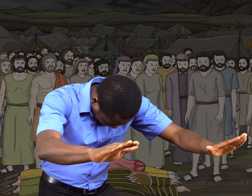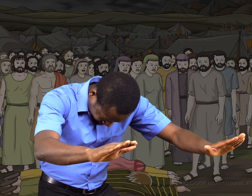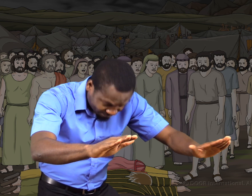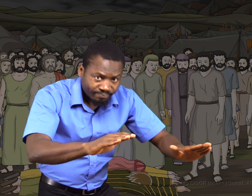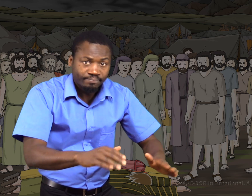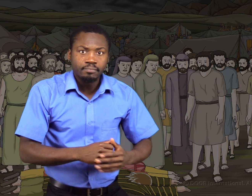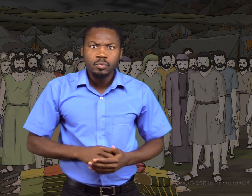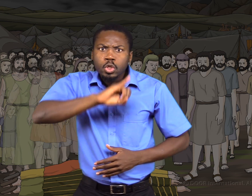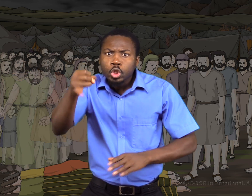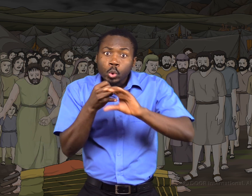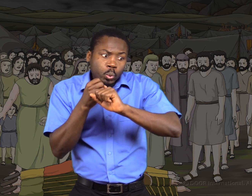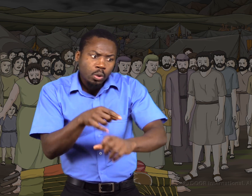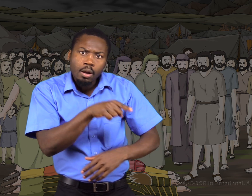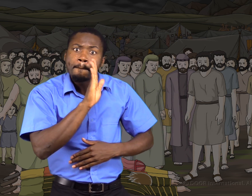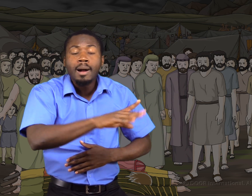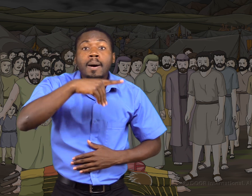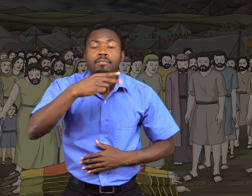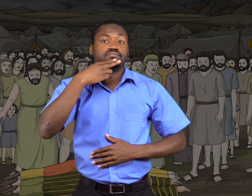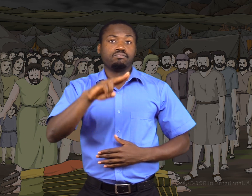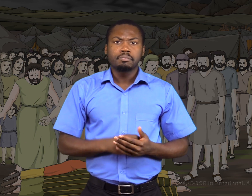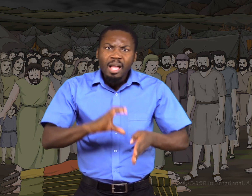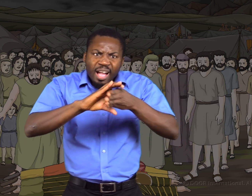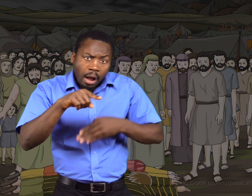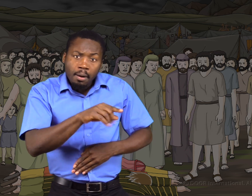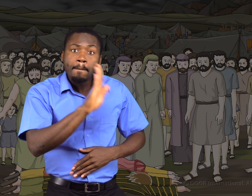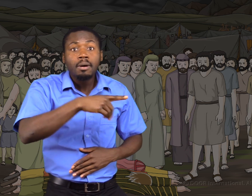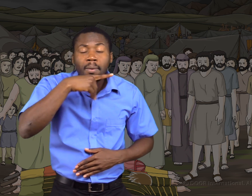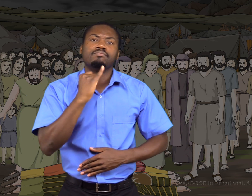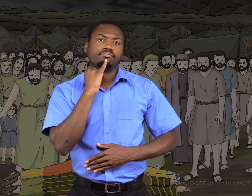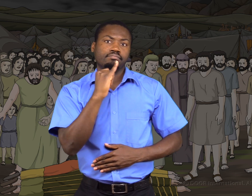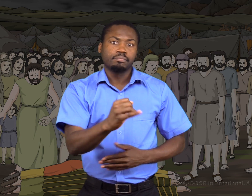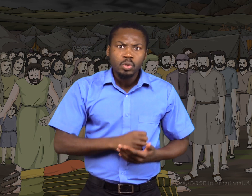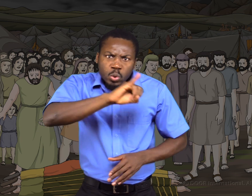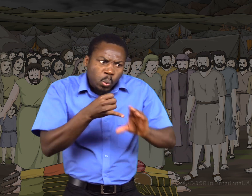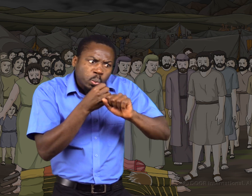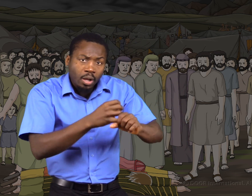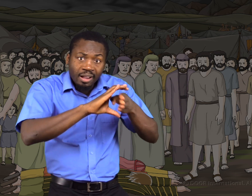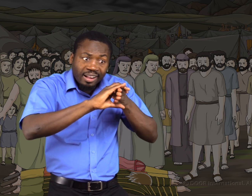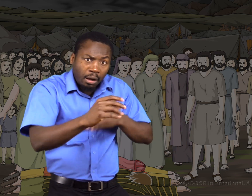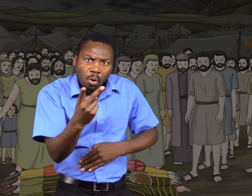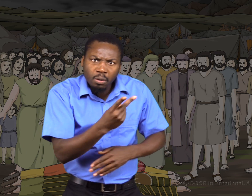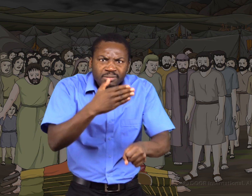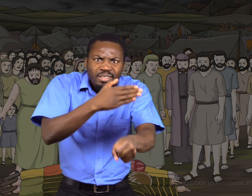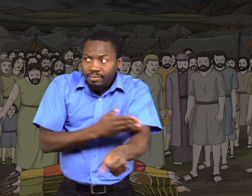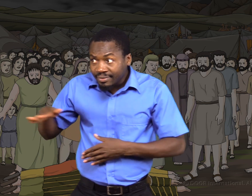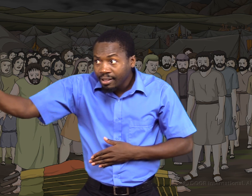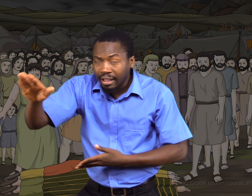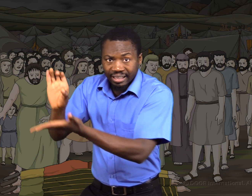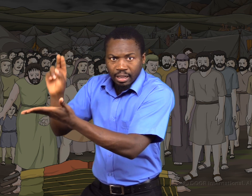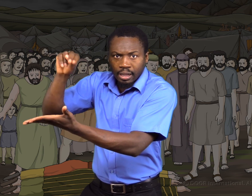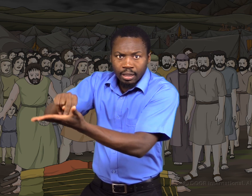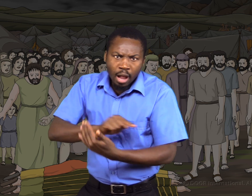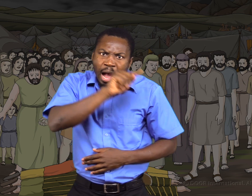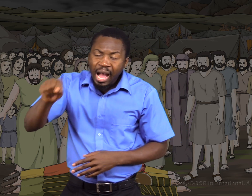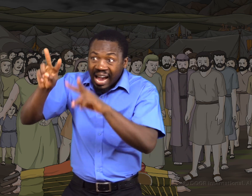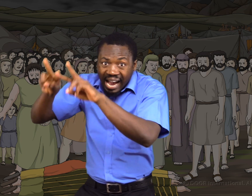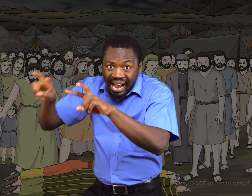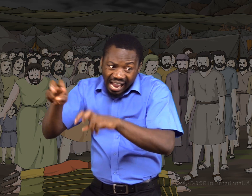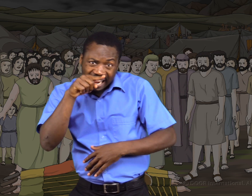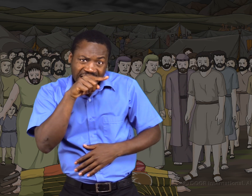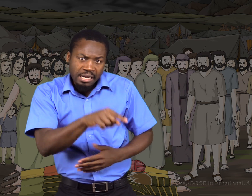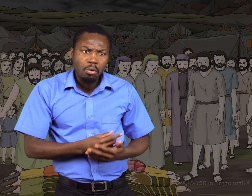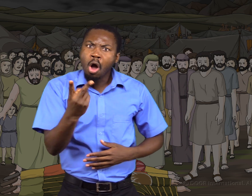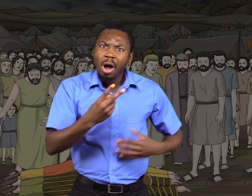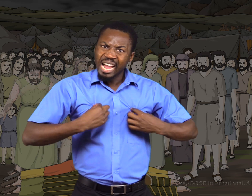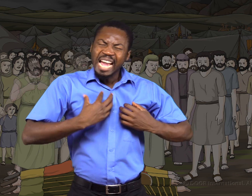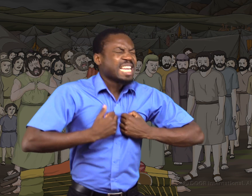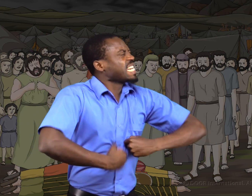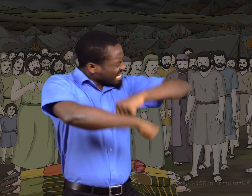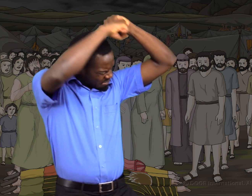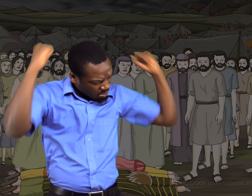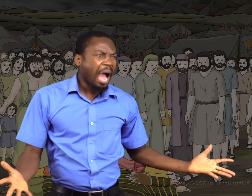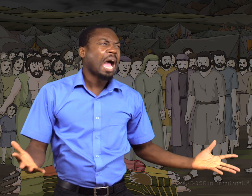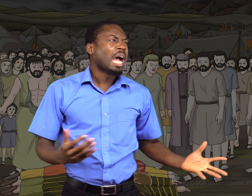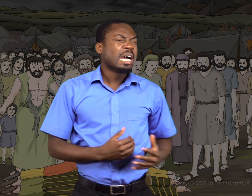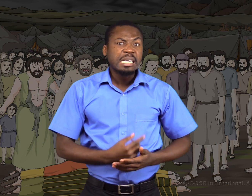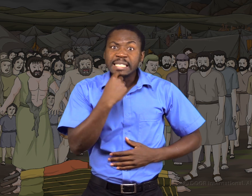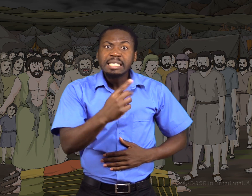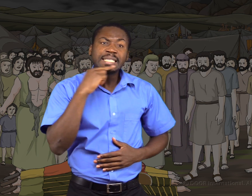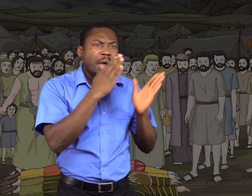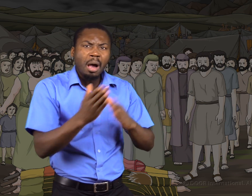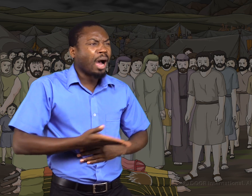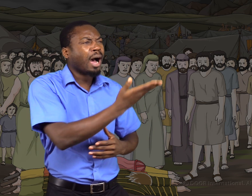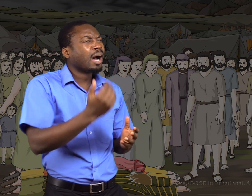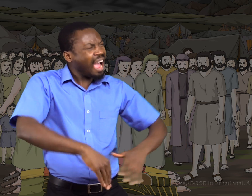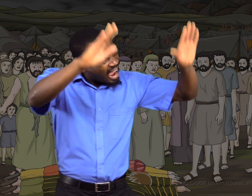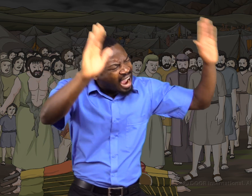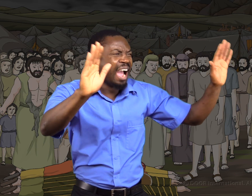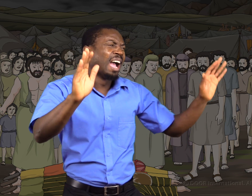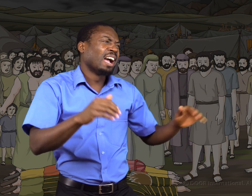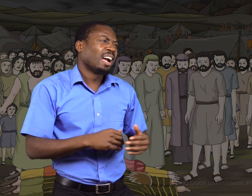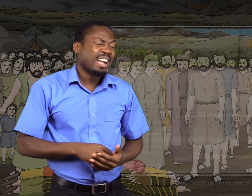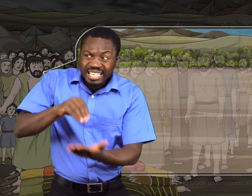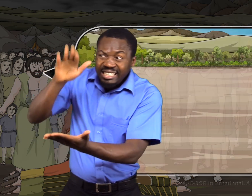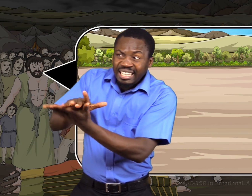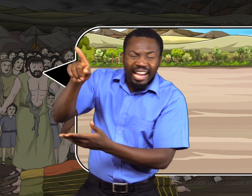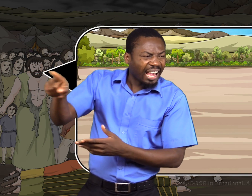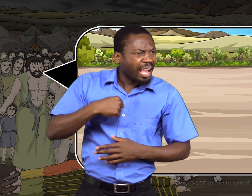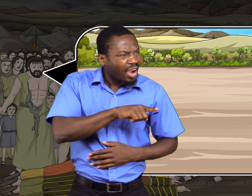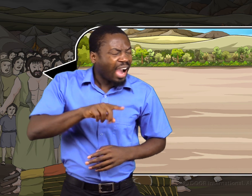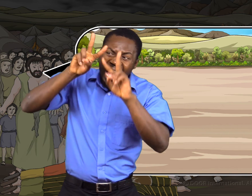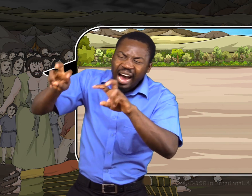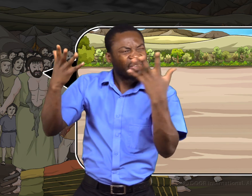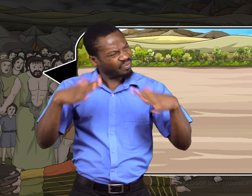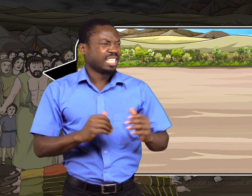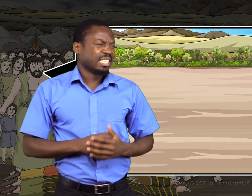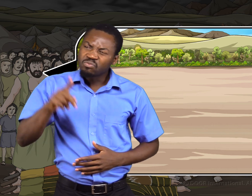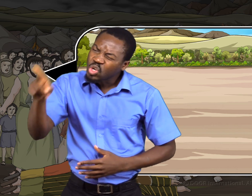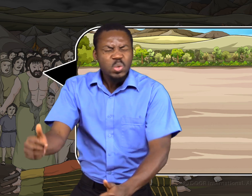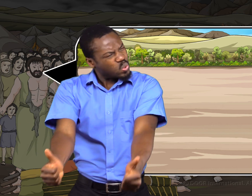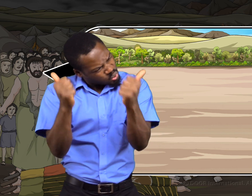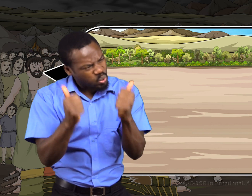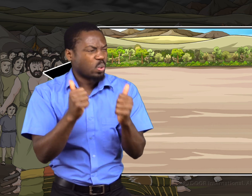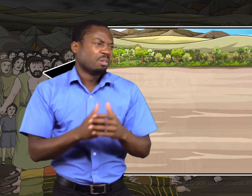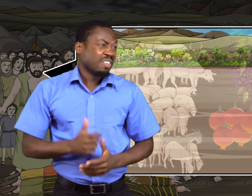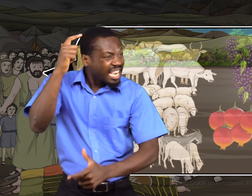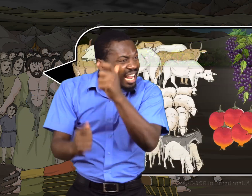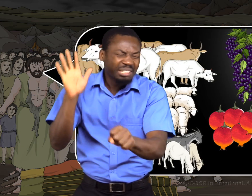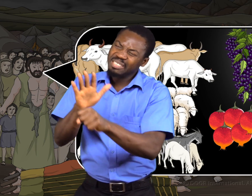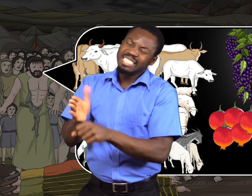Joshua son of Nun and Caleb son of Jephunneh, who were among those who had spied out the land, tore their clothes and said to the whole congregation of Israel, “The land we passed through and explored is an exceedingly good land.